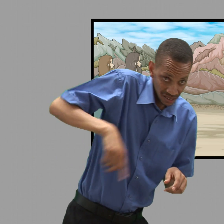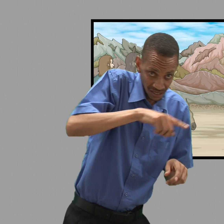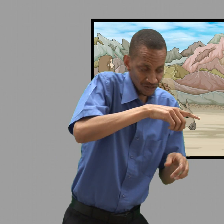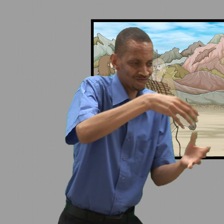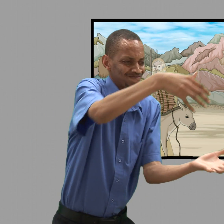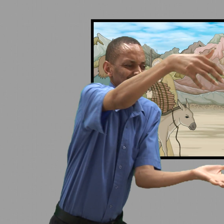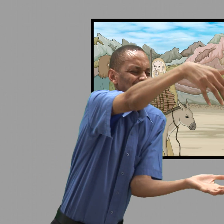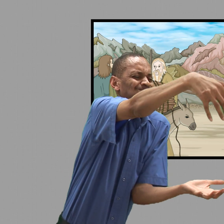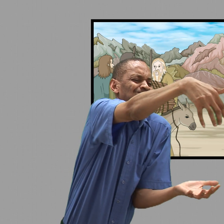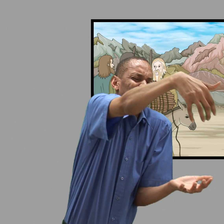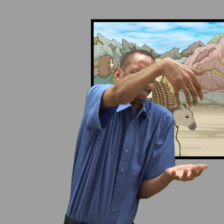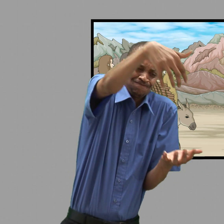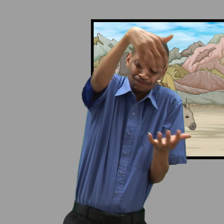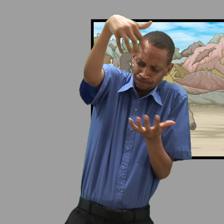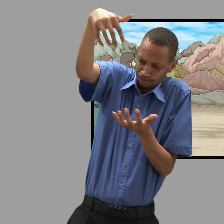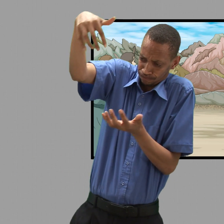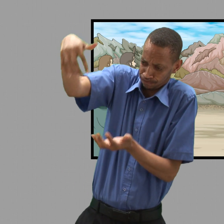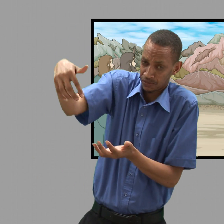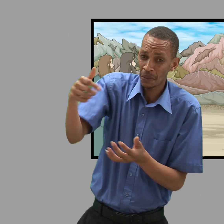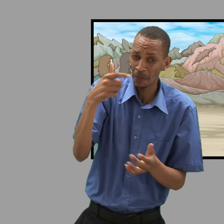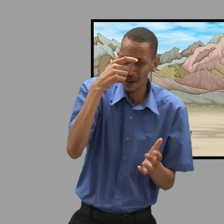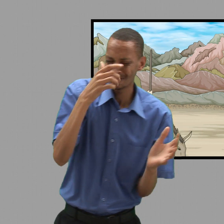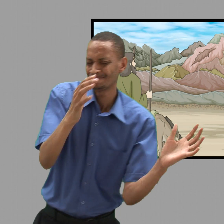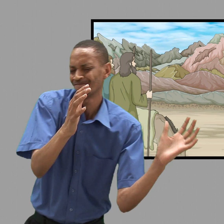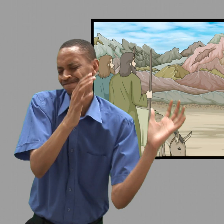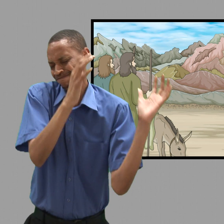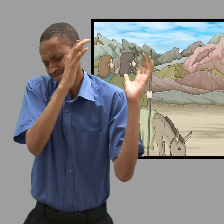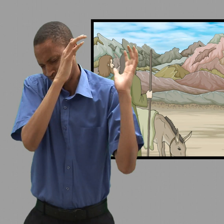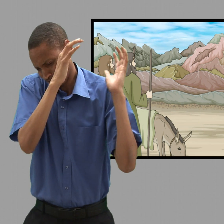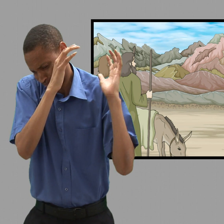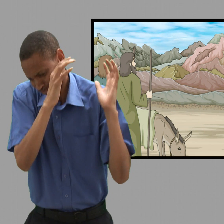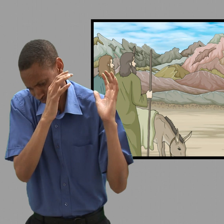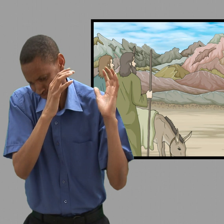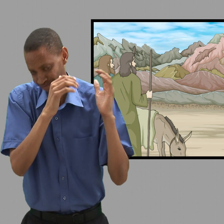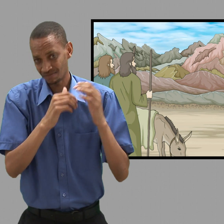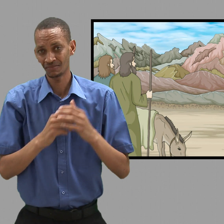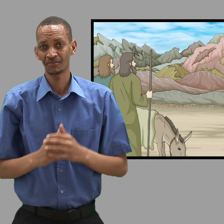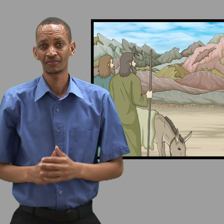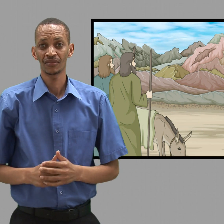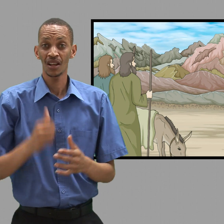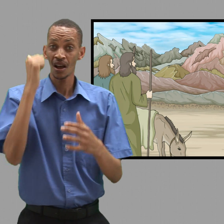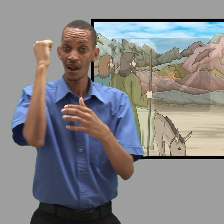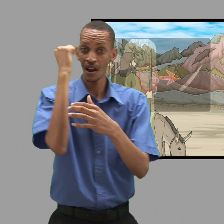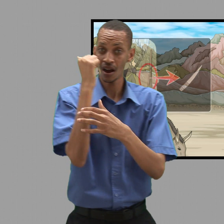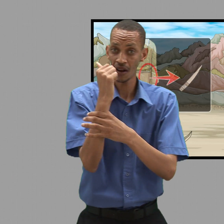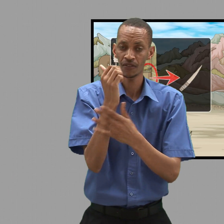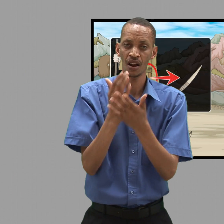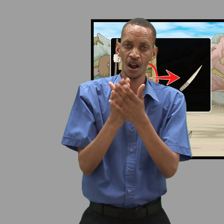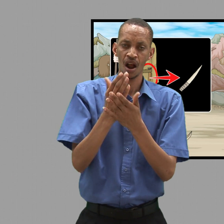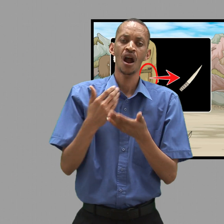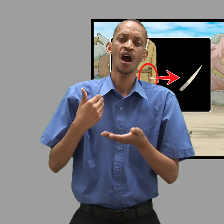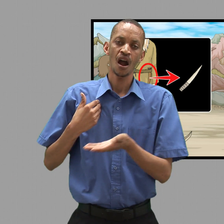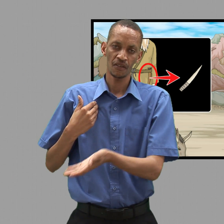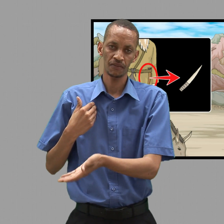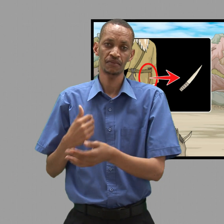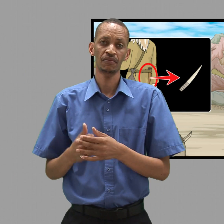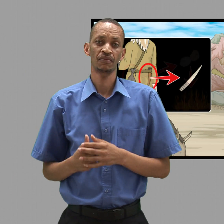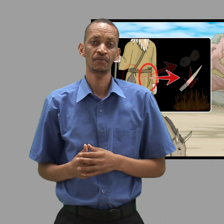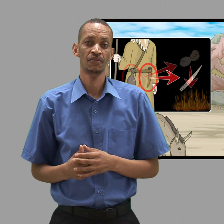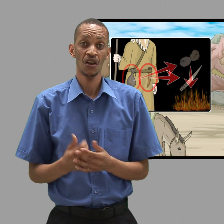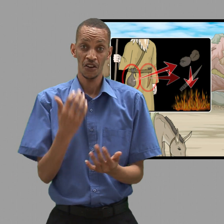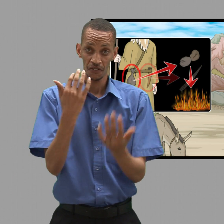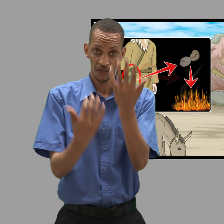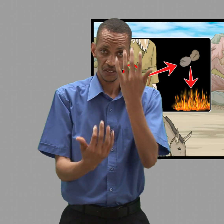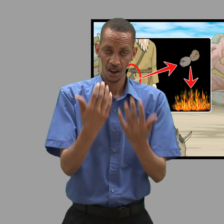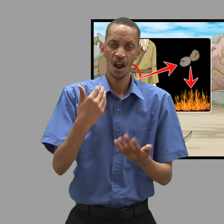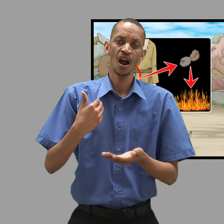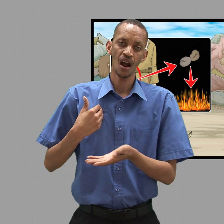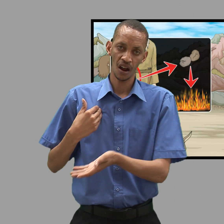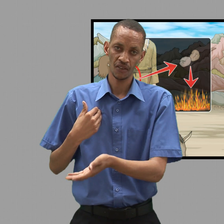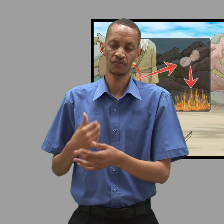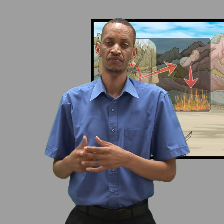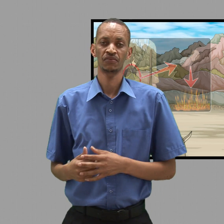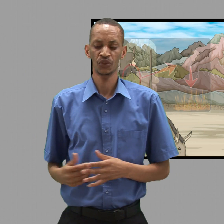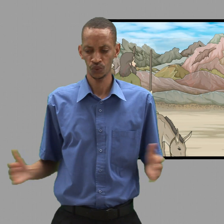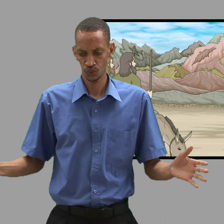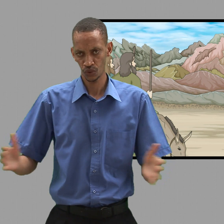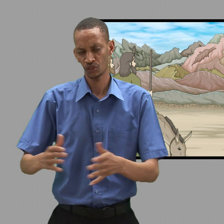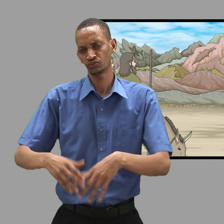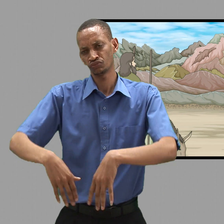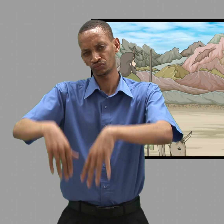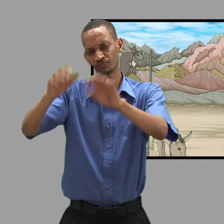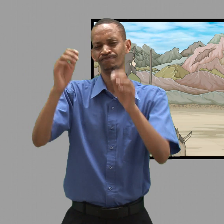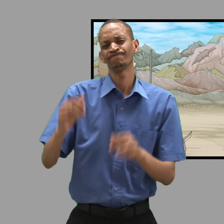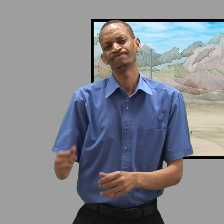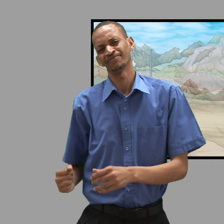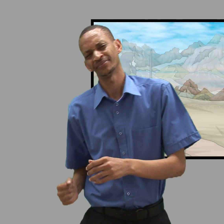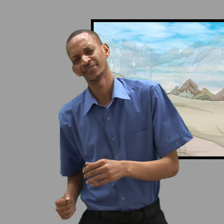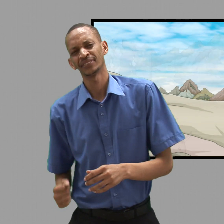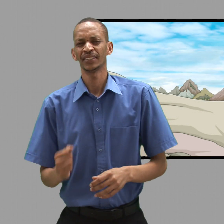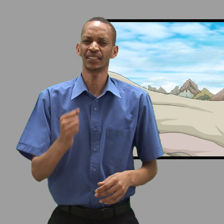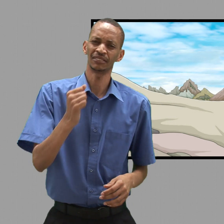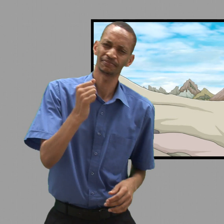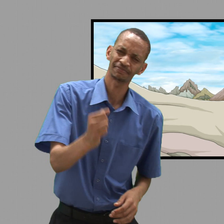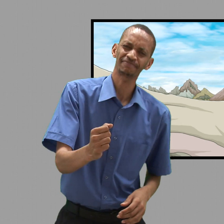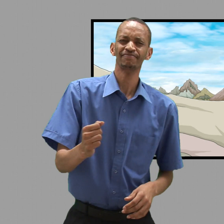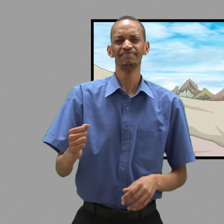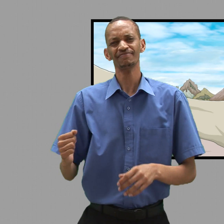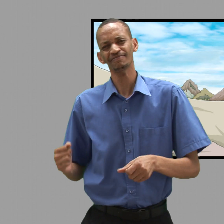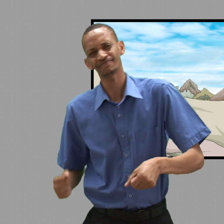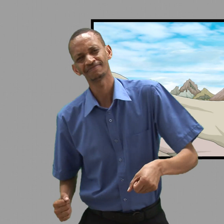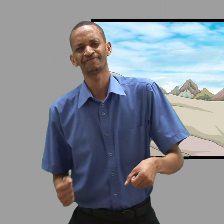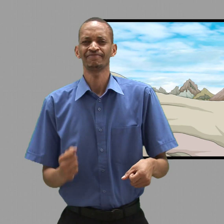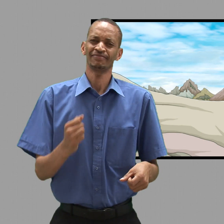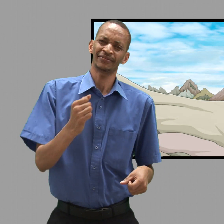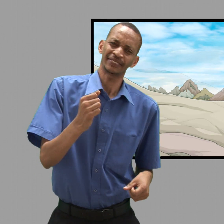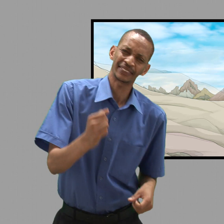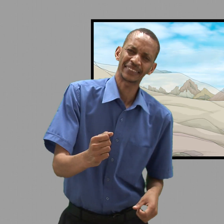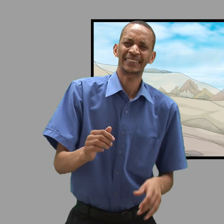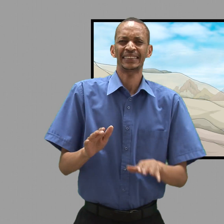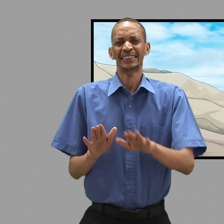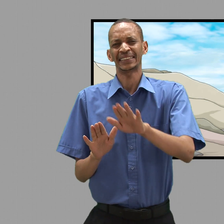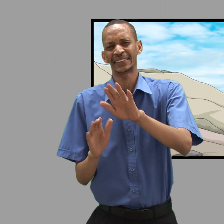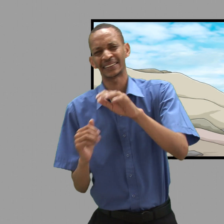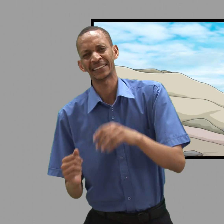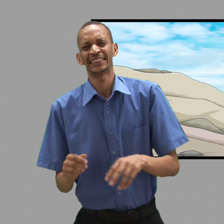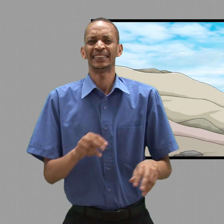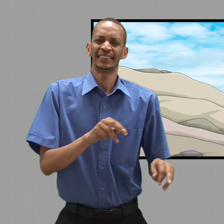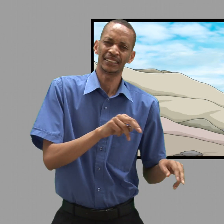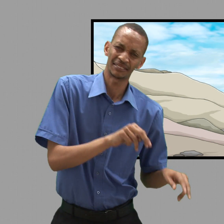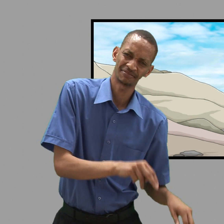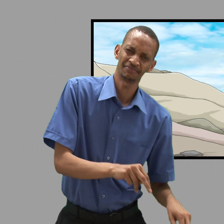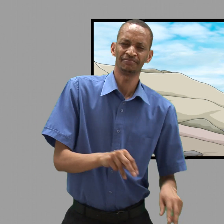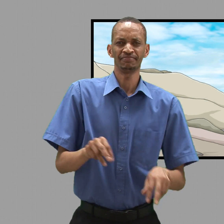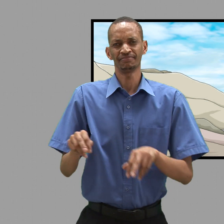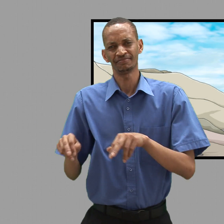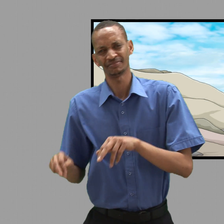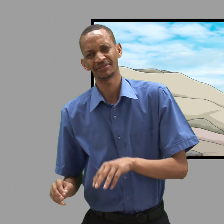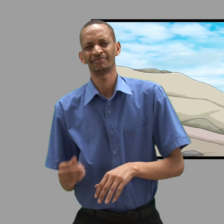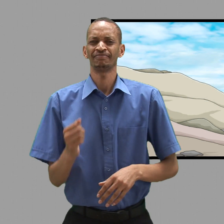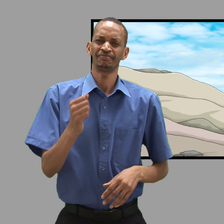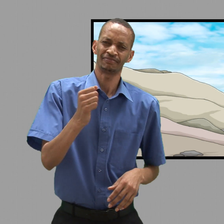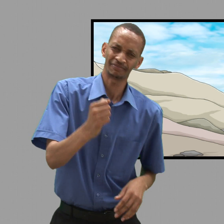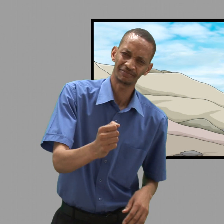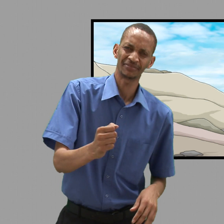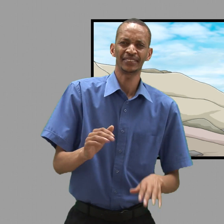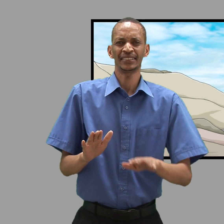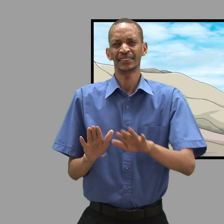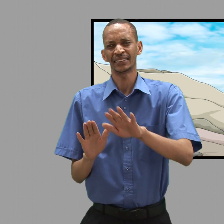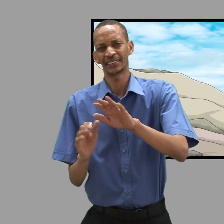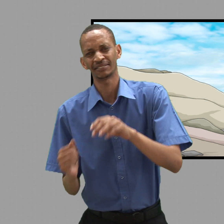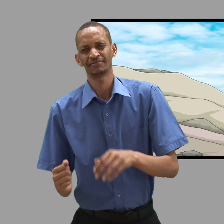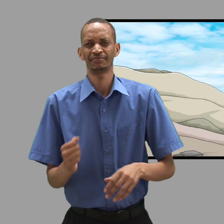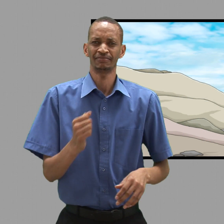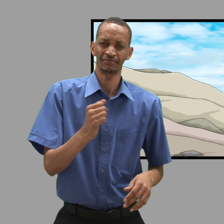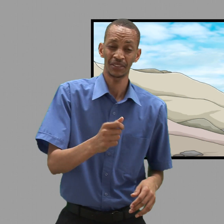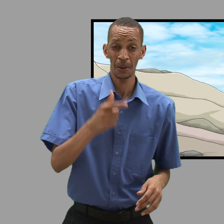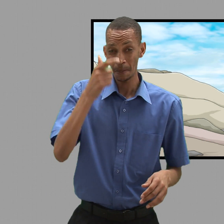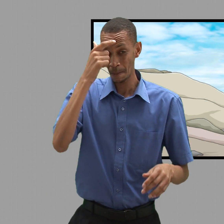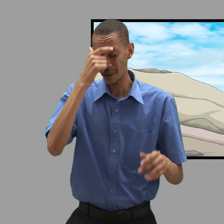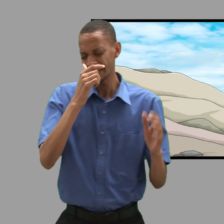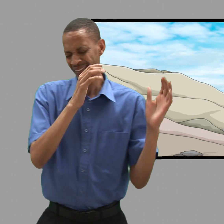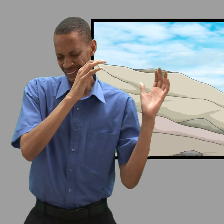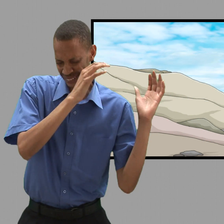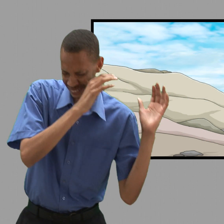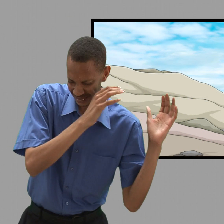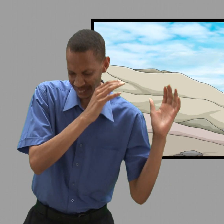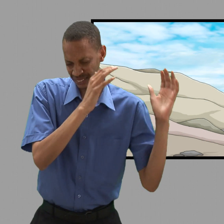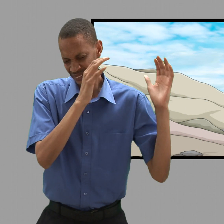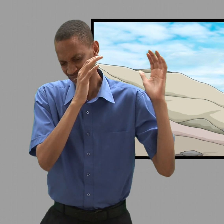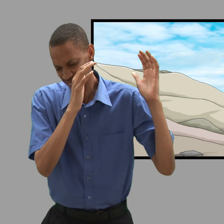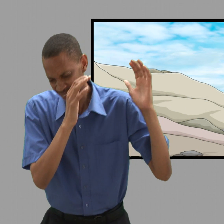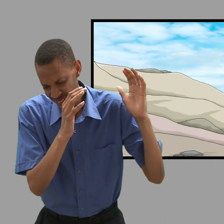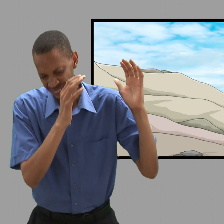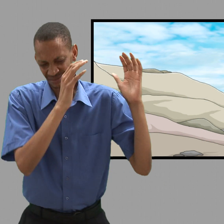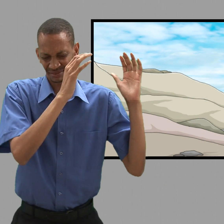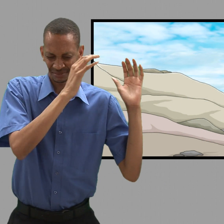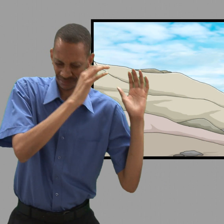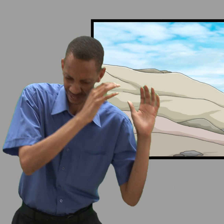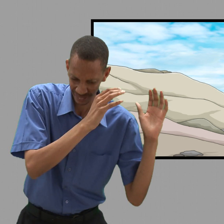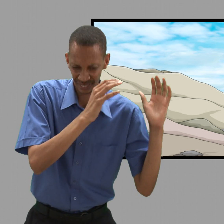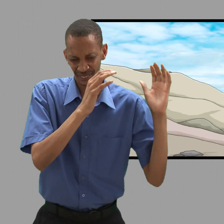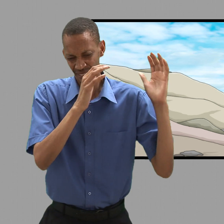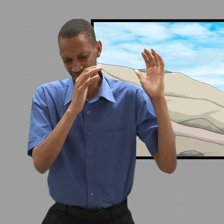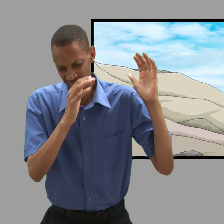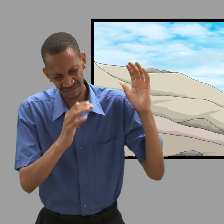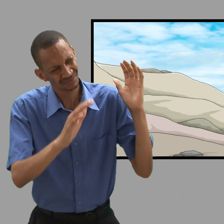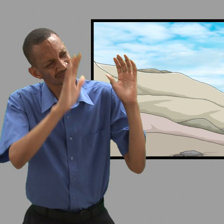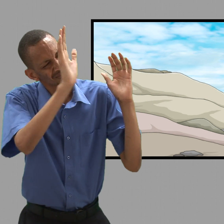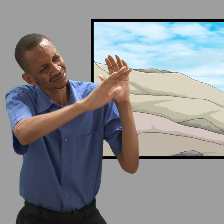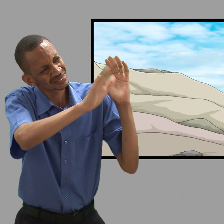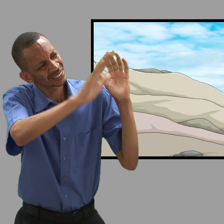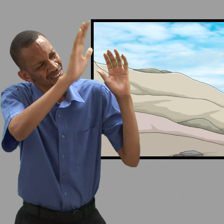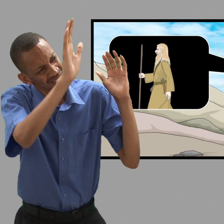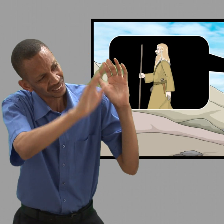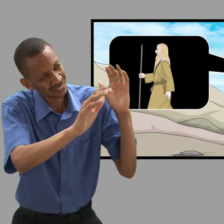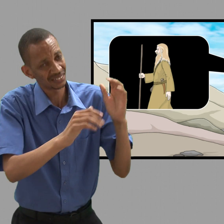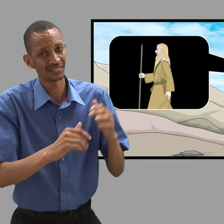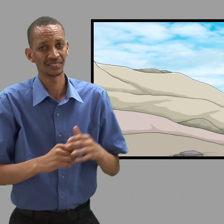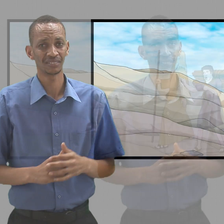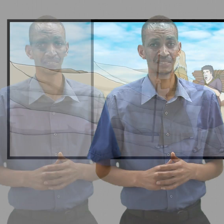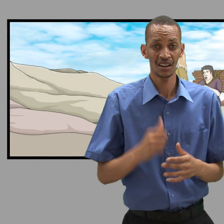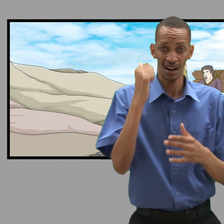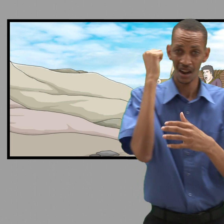Abraham took the wood for the burnt offering and placed it on his son Isaac. He himself carried the fire and the sacrificial knife, and the two of them walked on together.